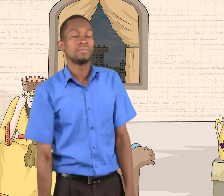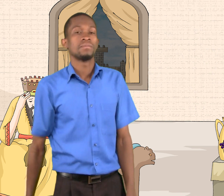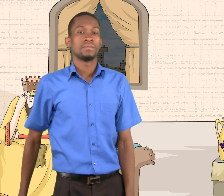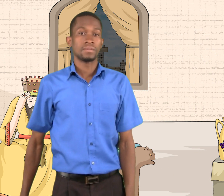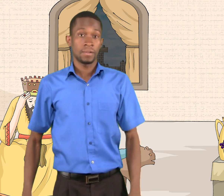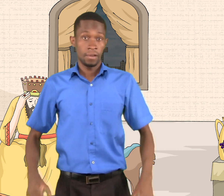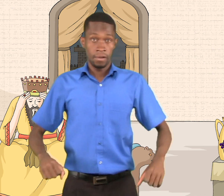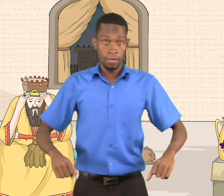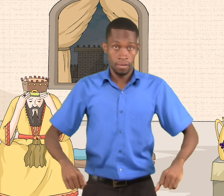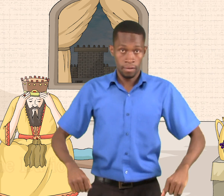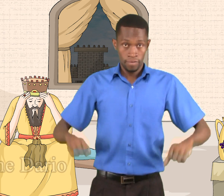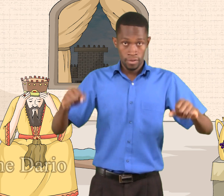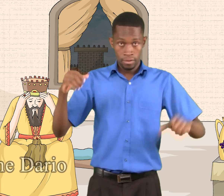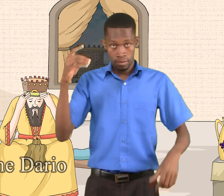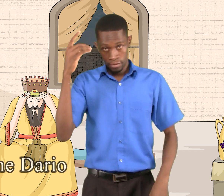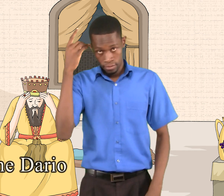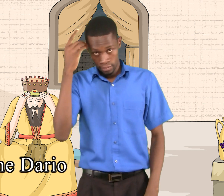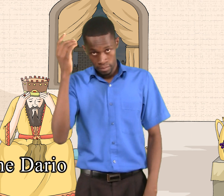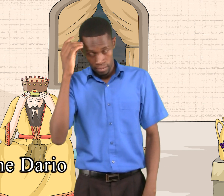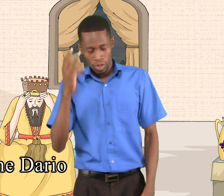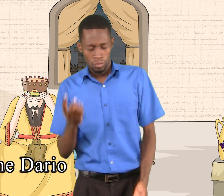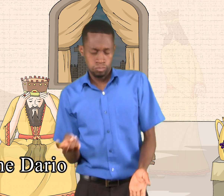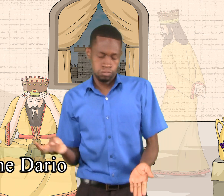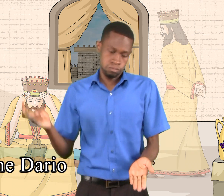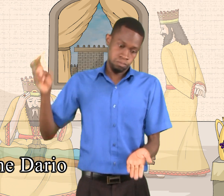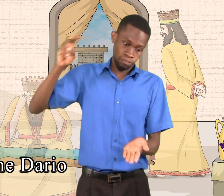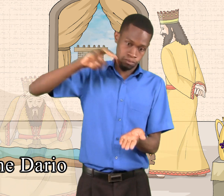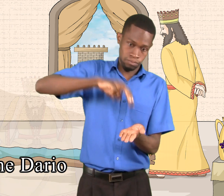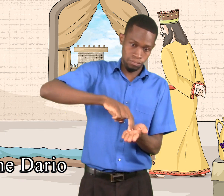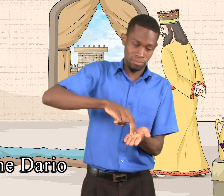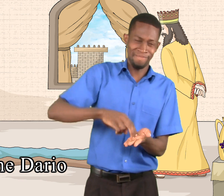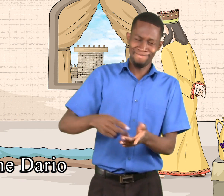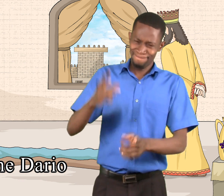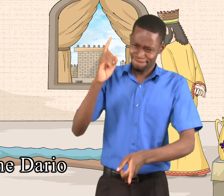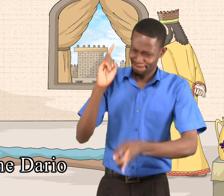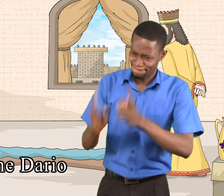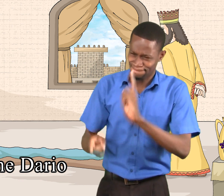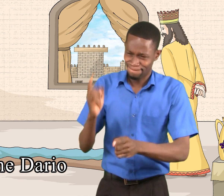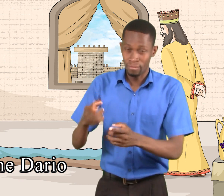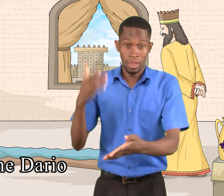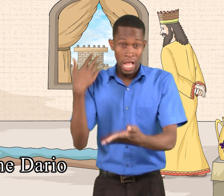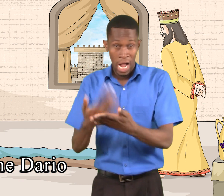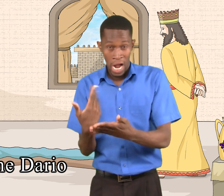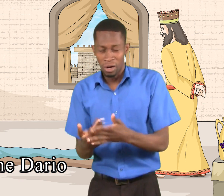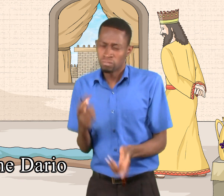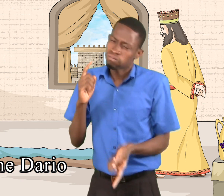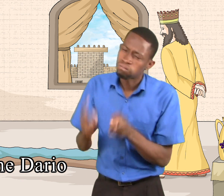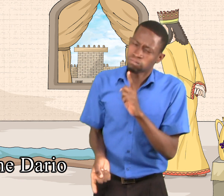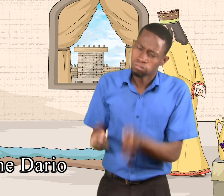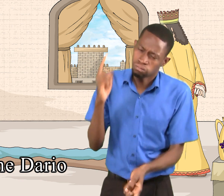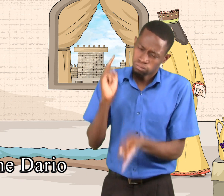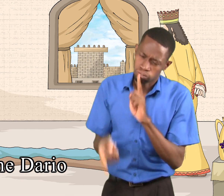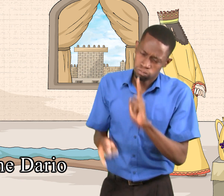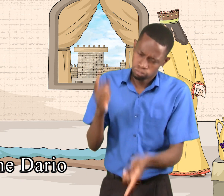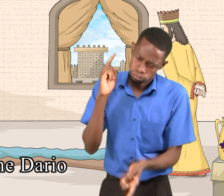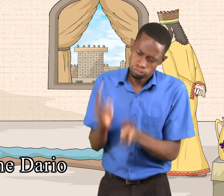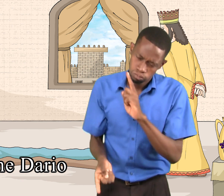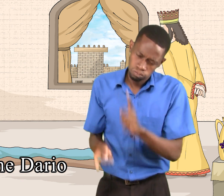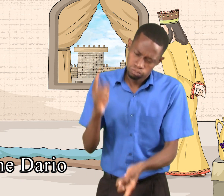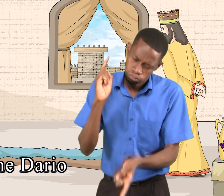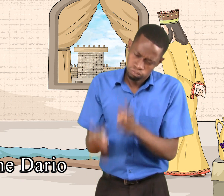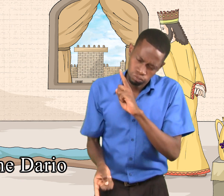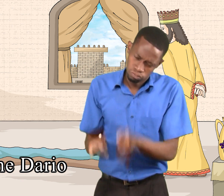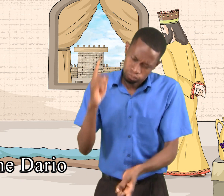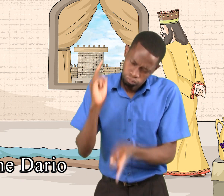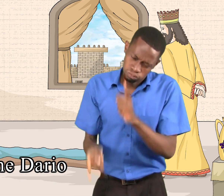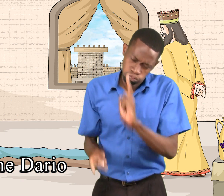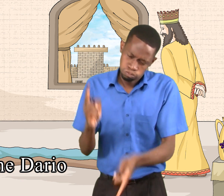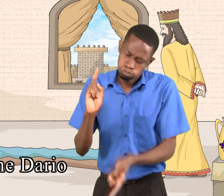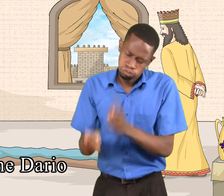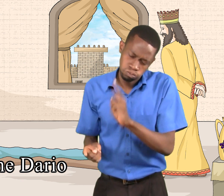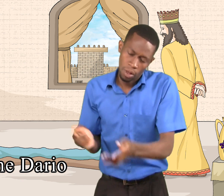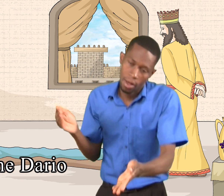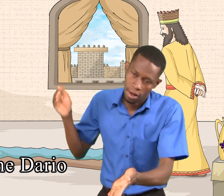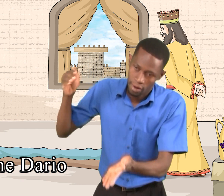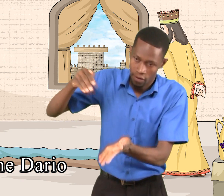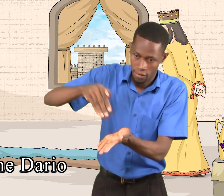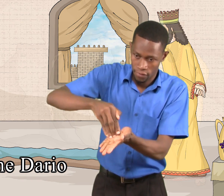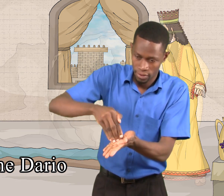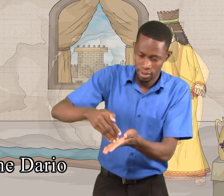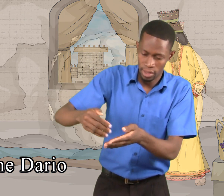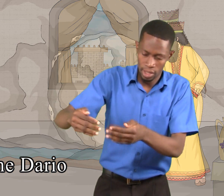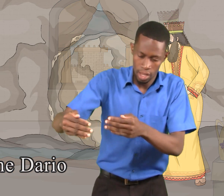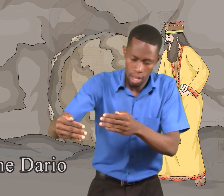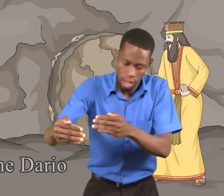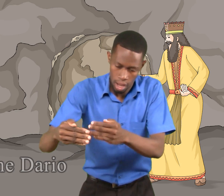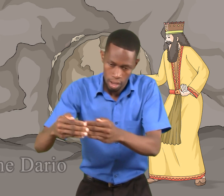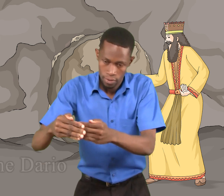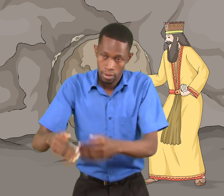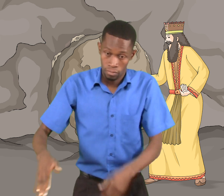At the first light of dawn, the king got up and hurried to the den of lions.